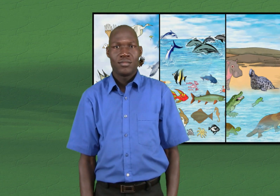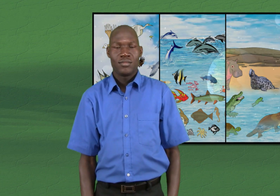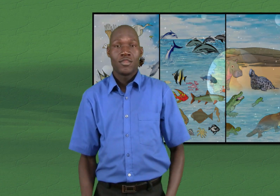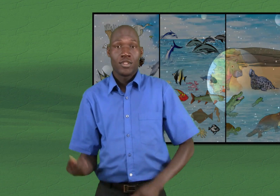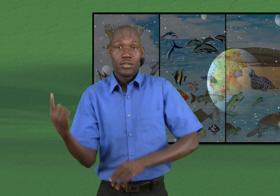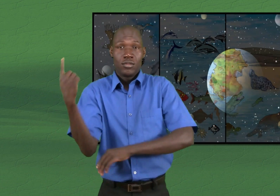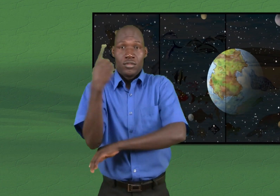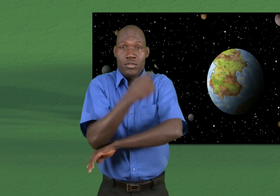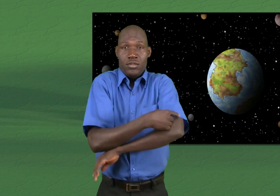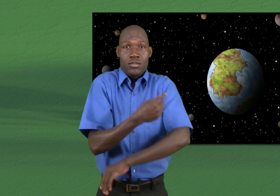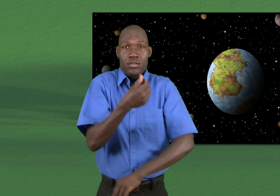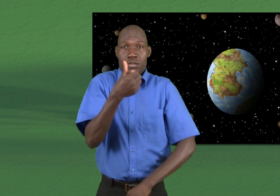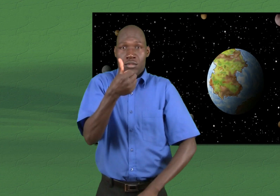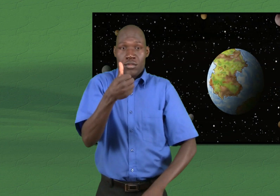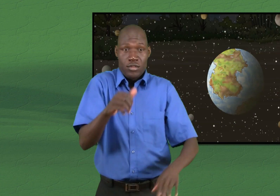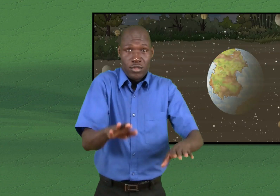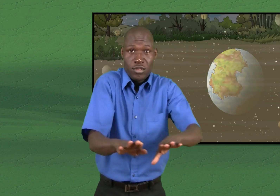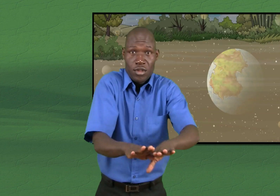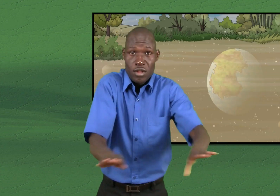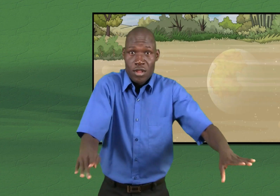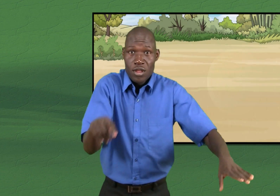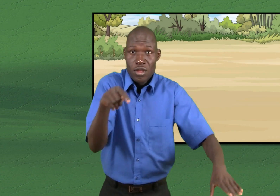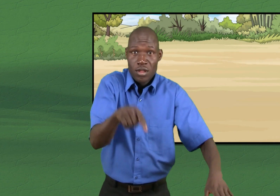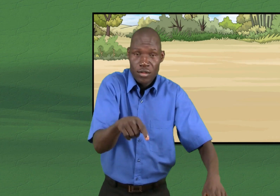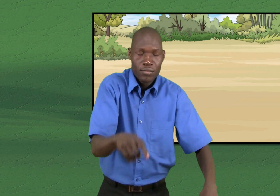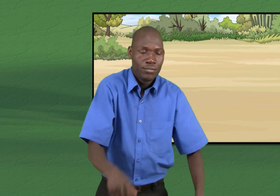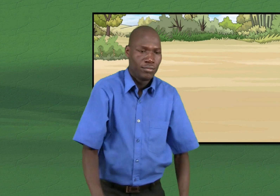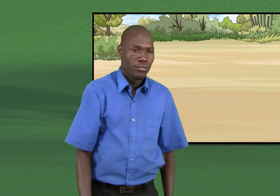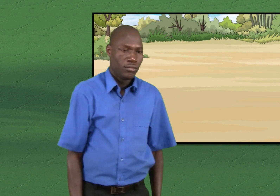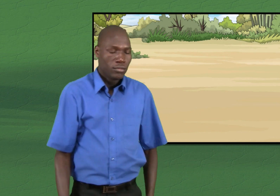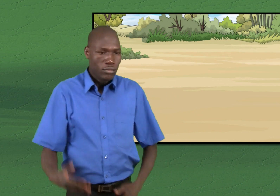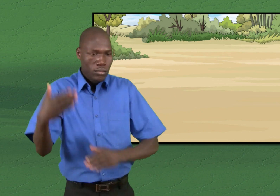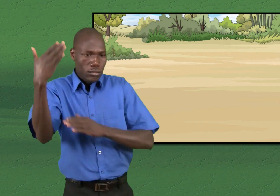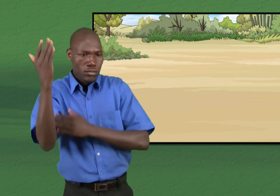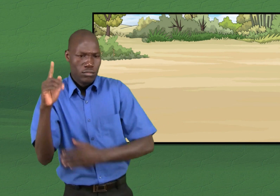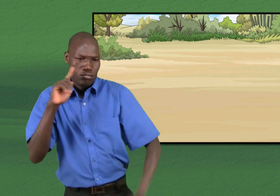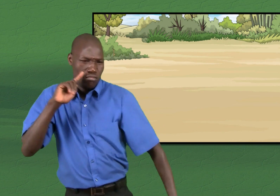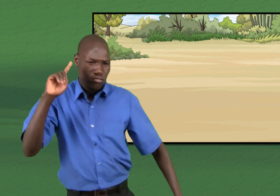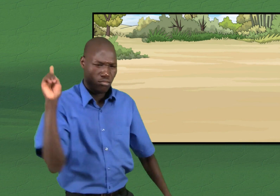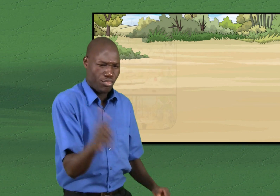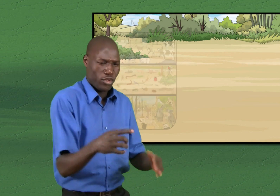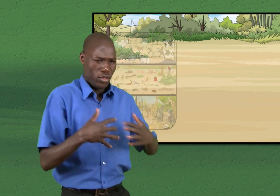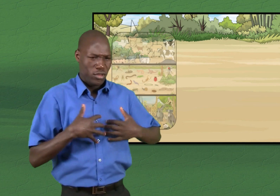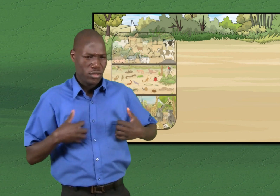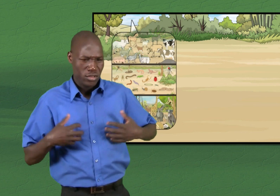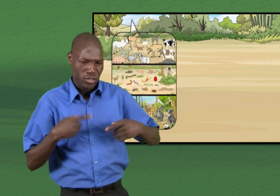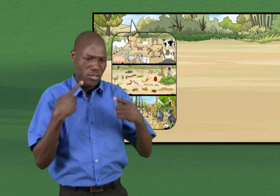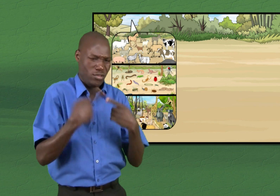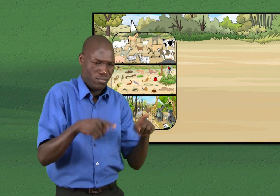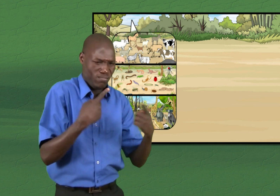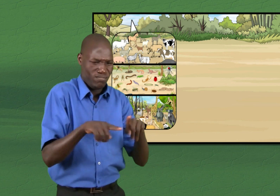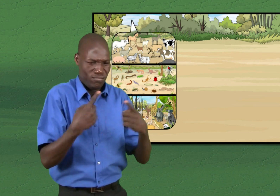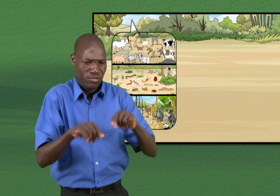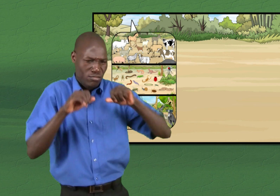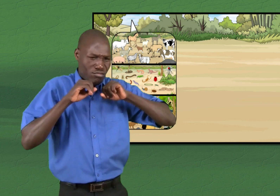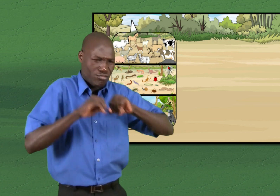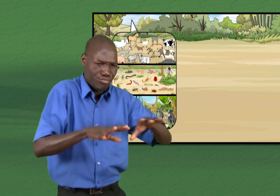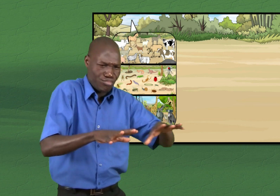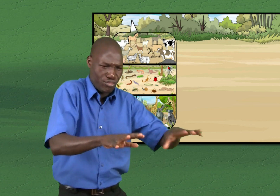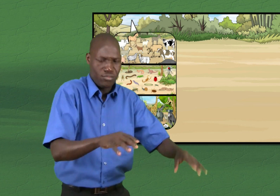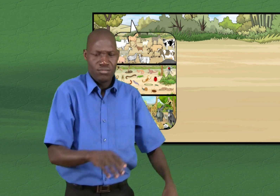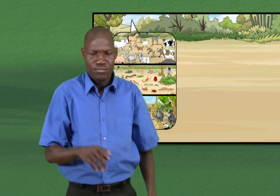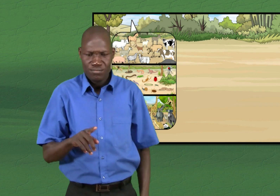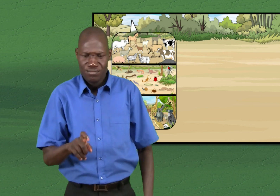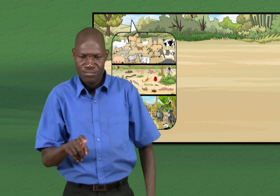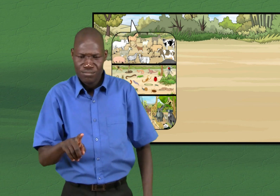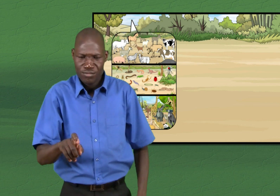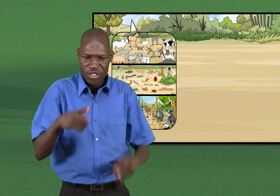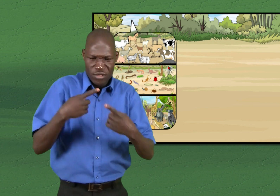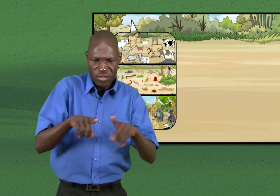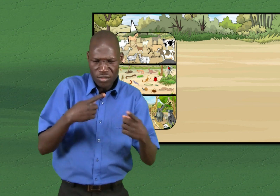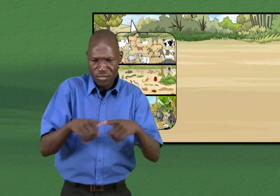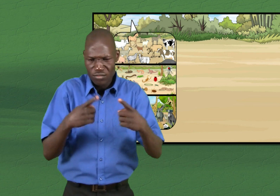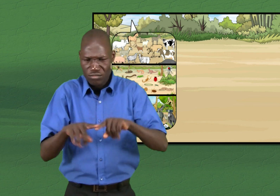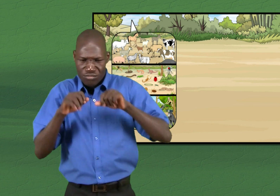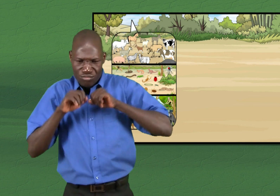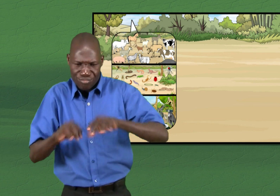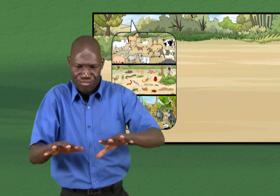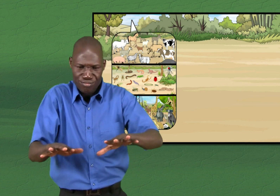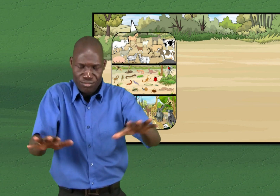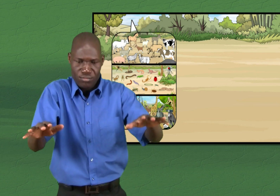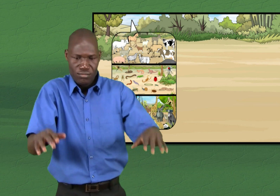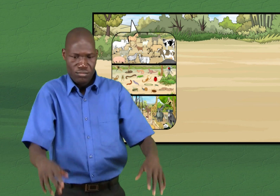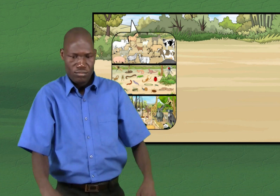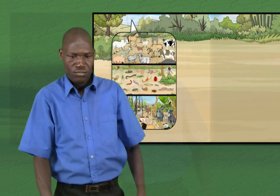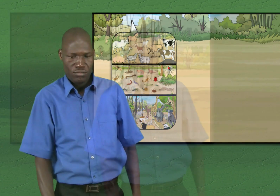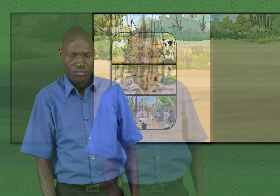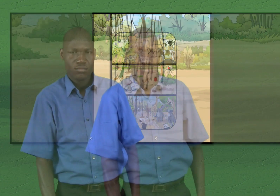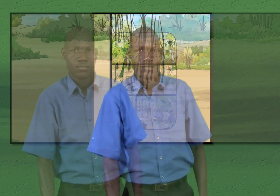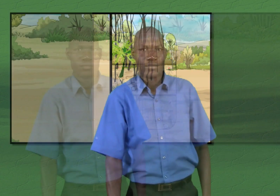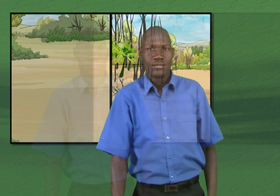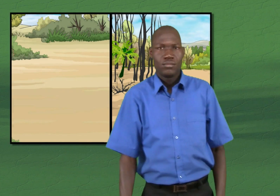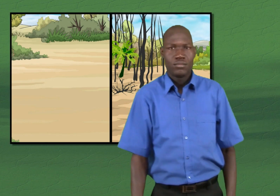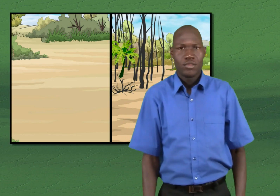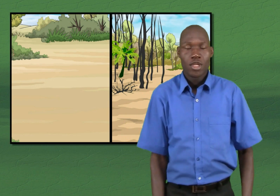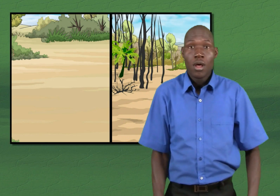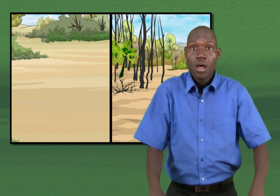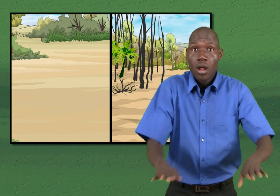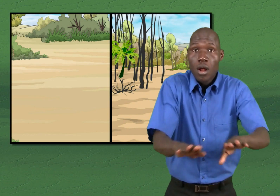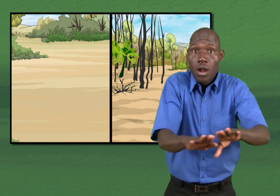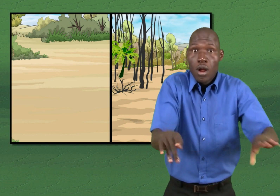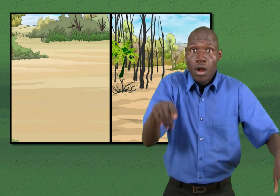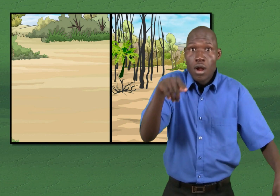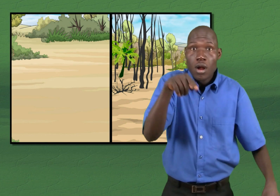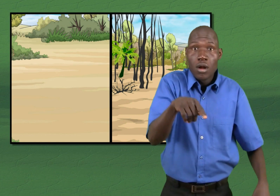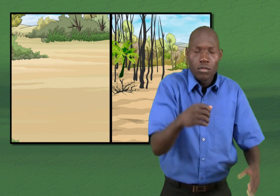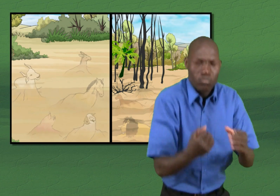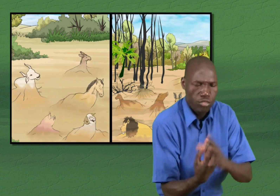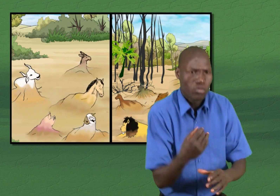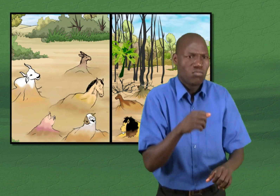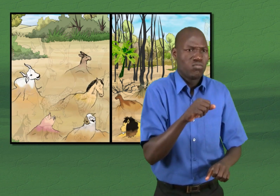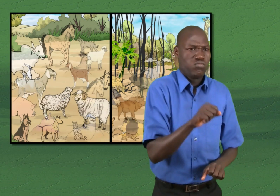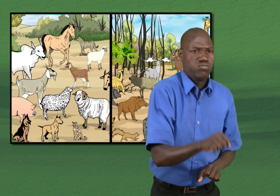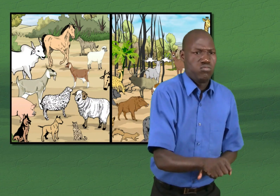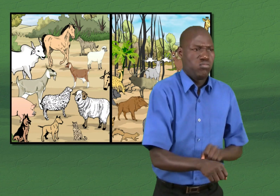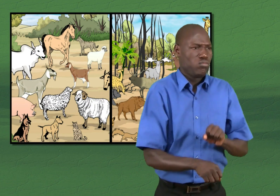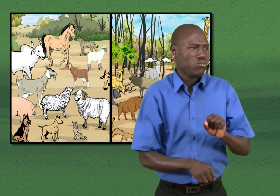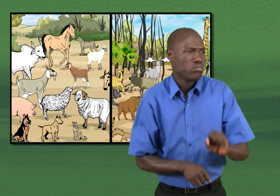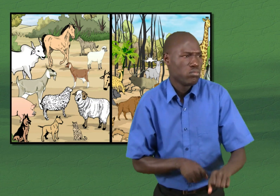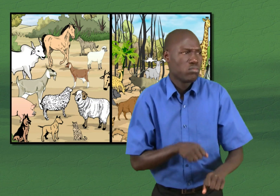And God said, “Let the earth bring forth living creatures according to their kinds: livestock, land crawlers, and beasts of the earth according to their kinds.” And it was so.